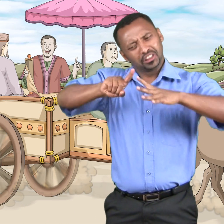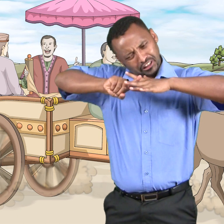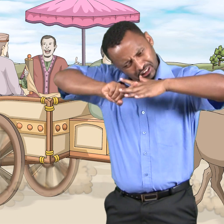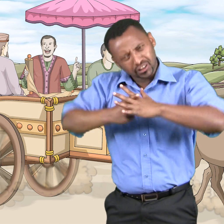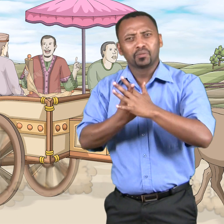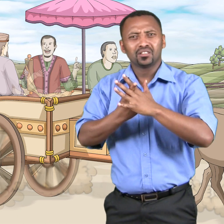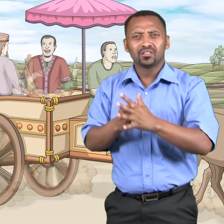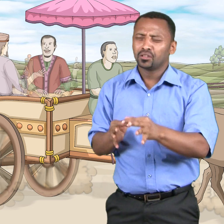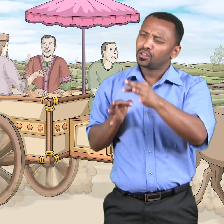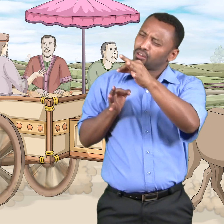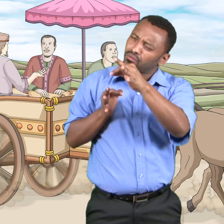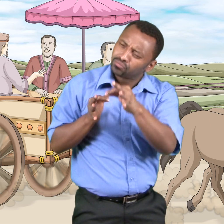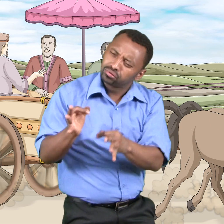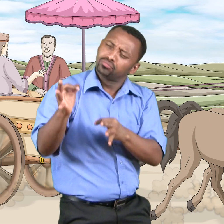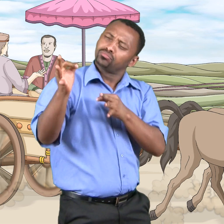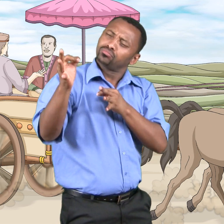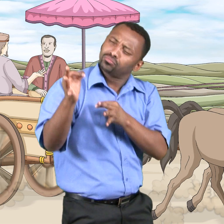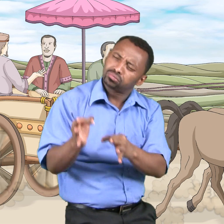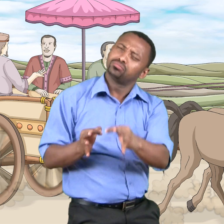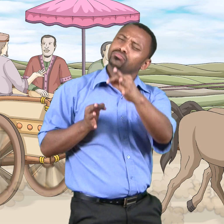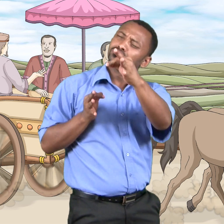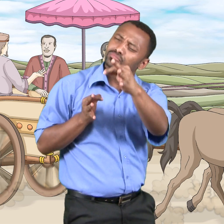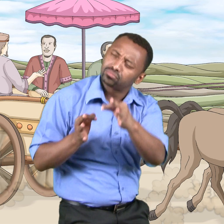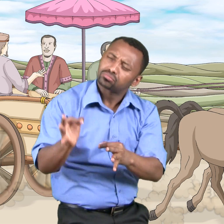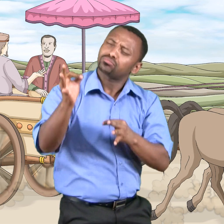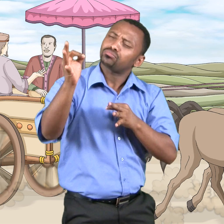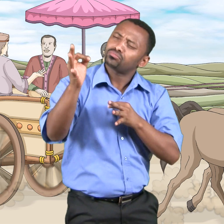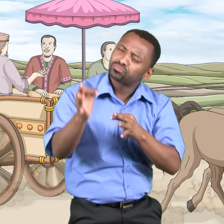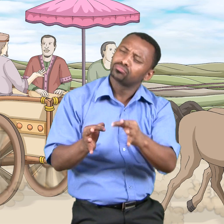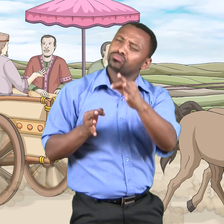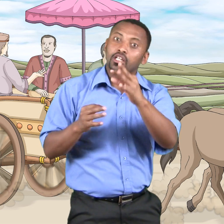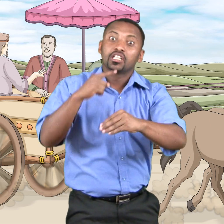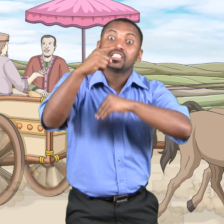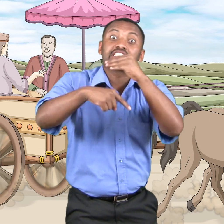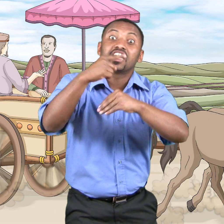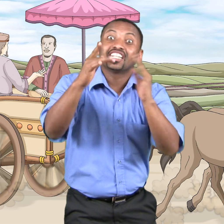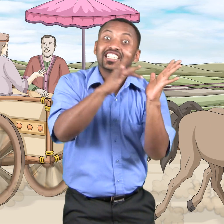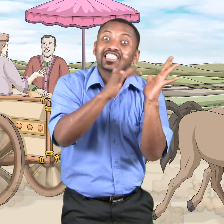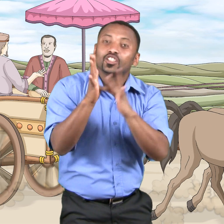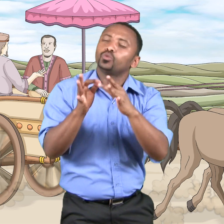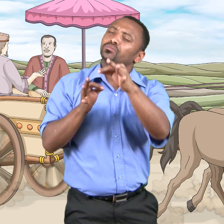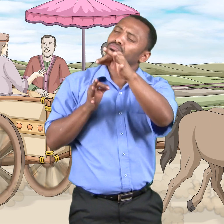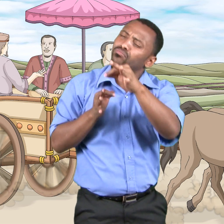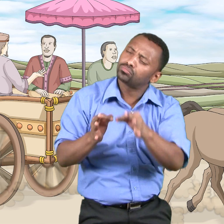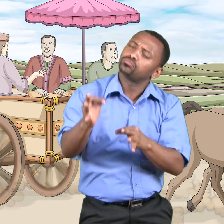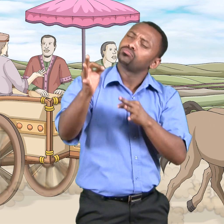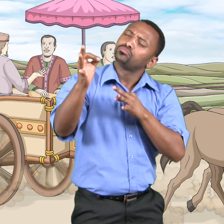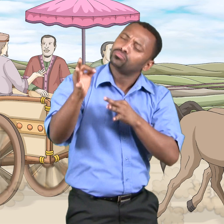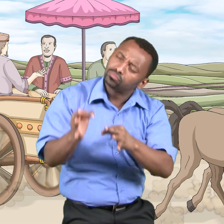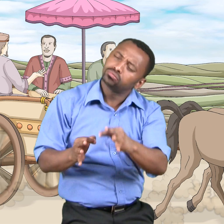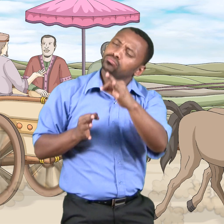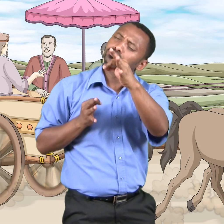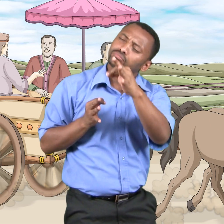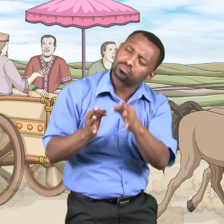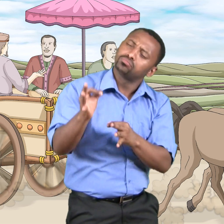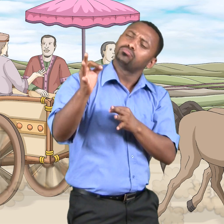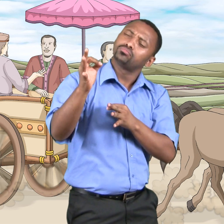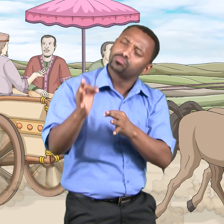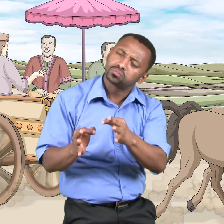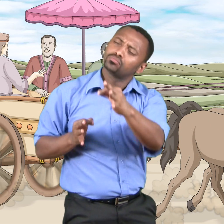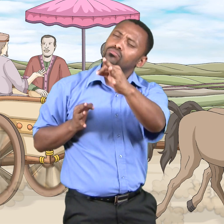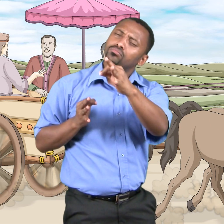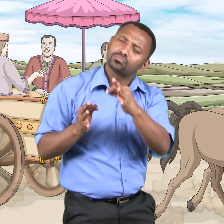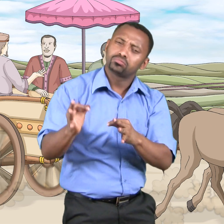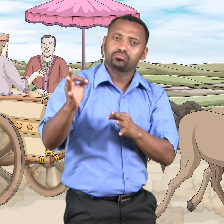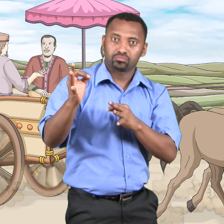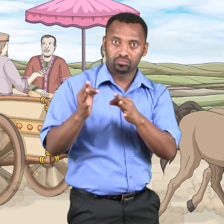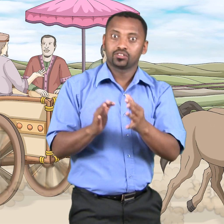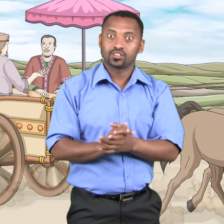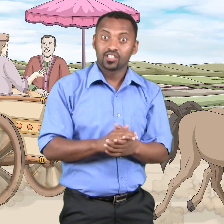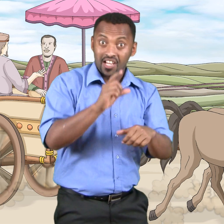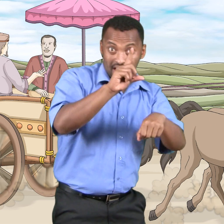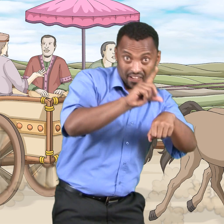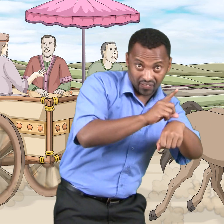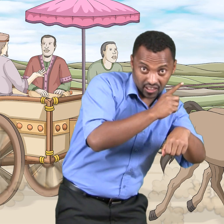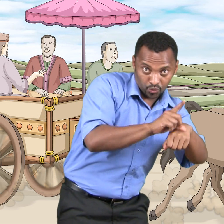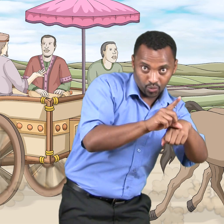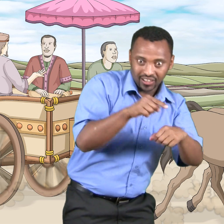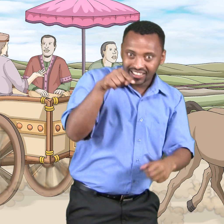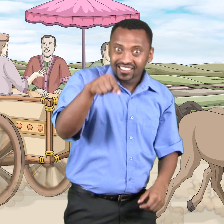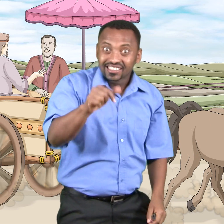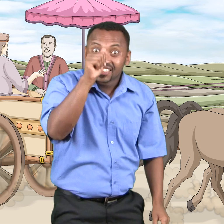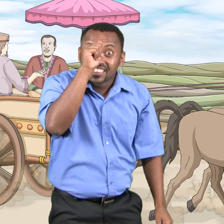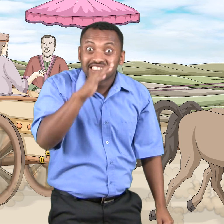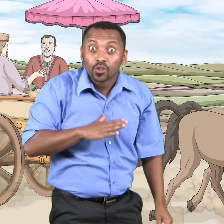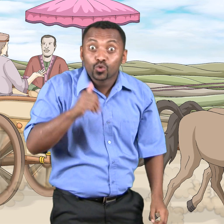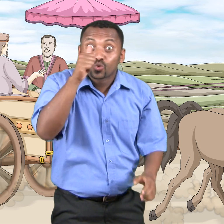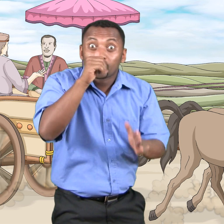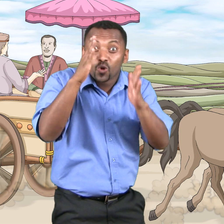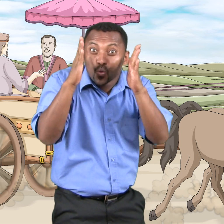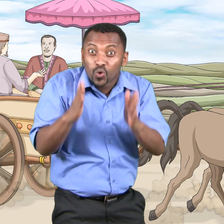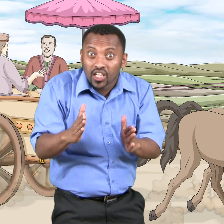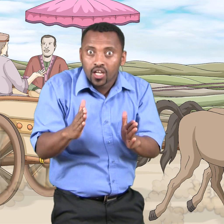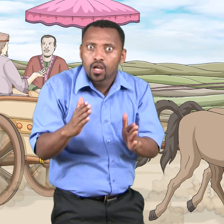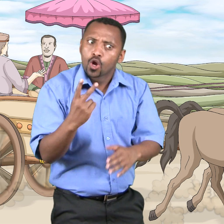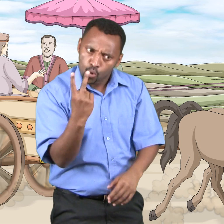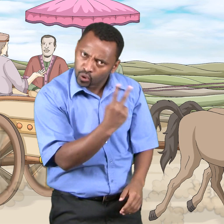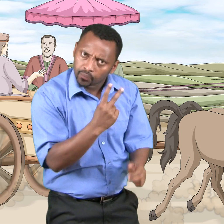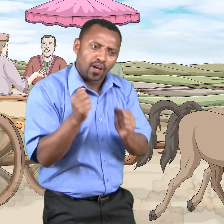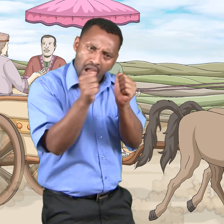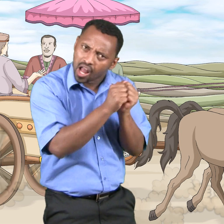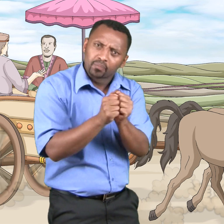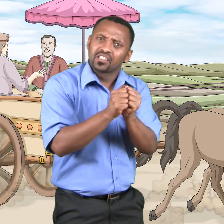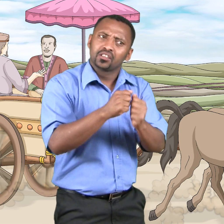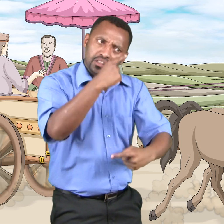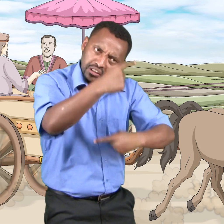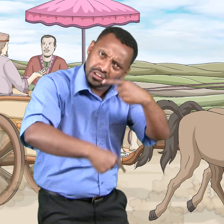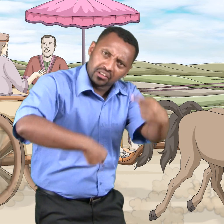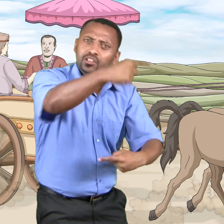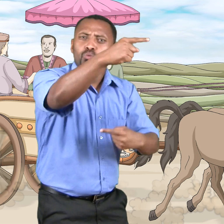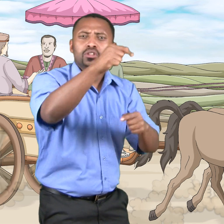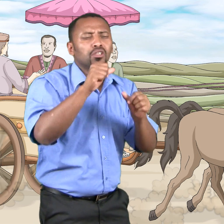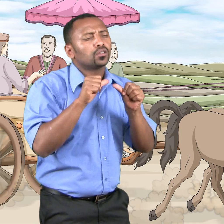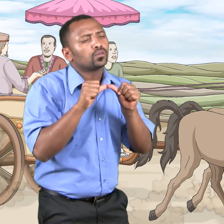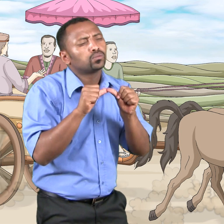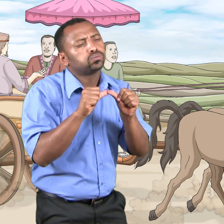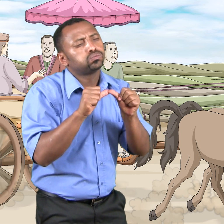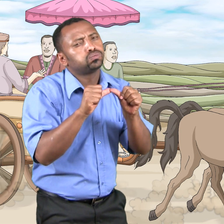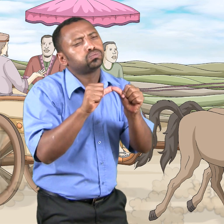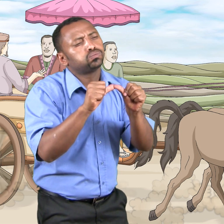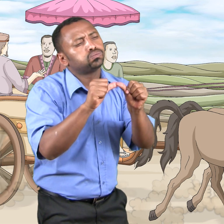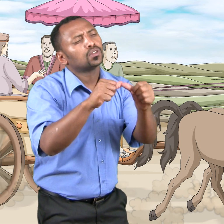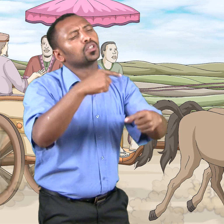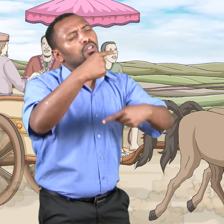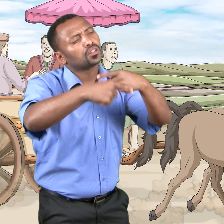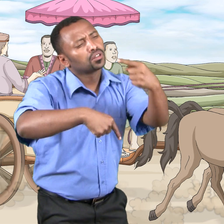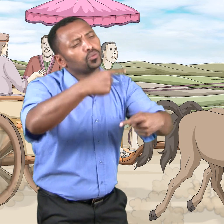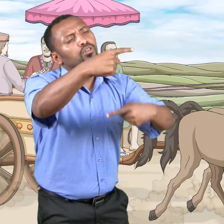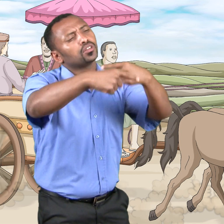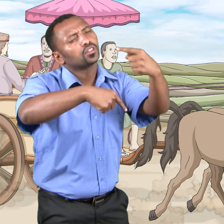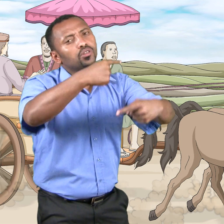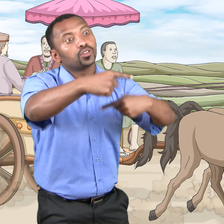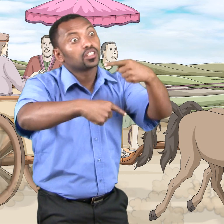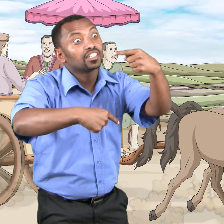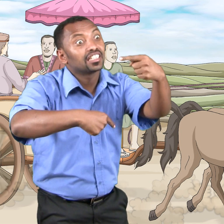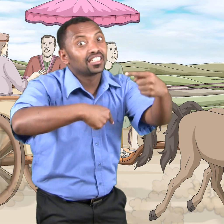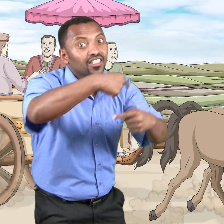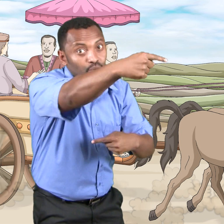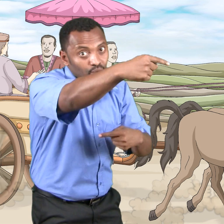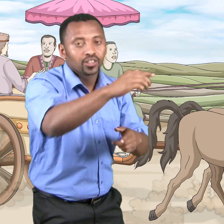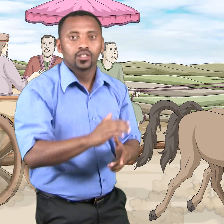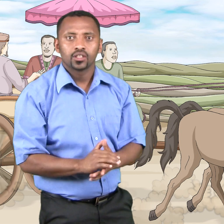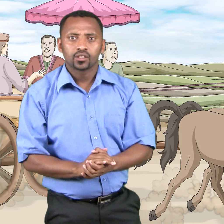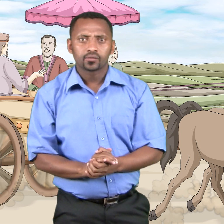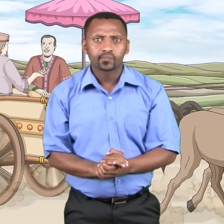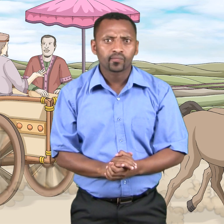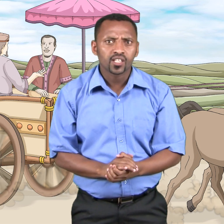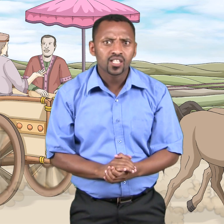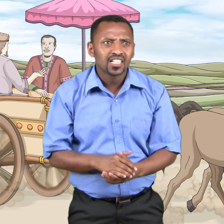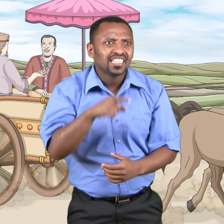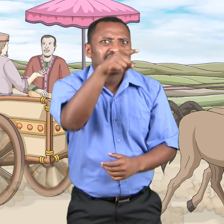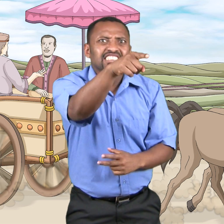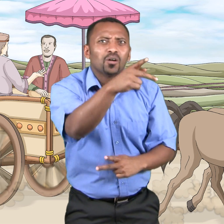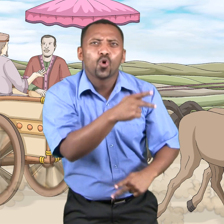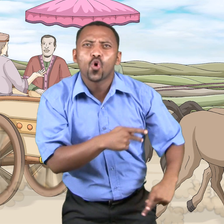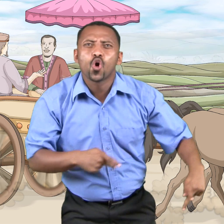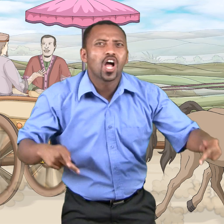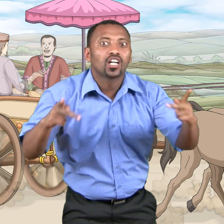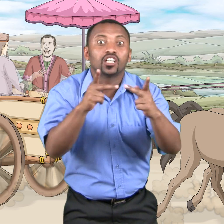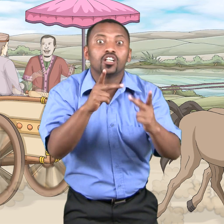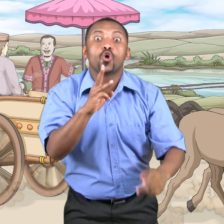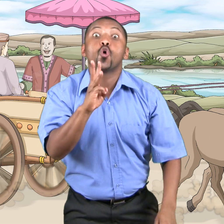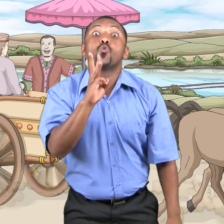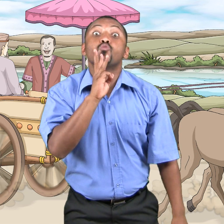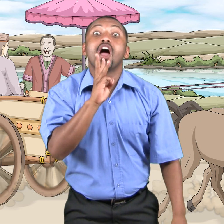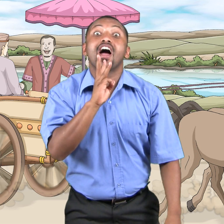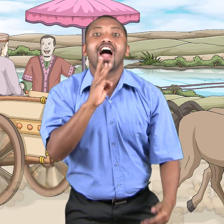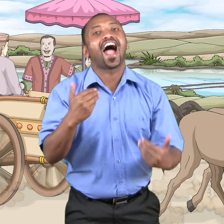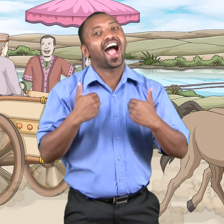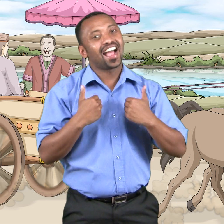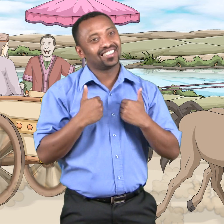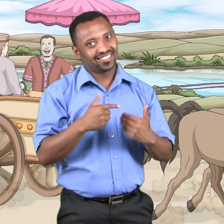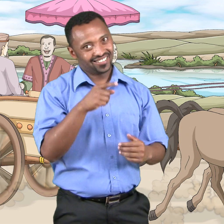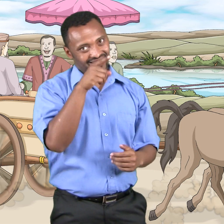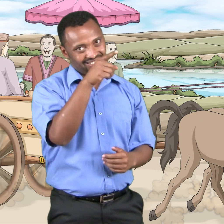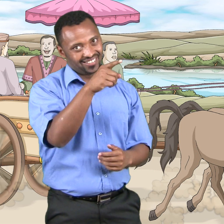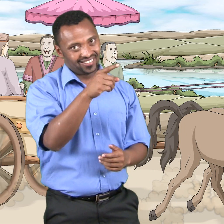Then Philip began with this very Scripture and told him the good news about Jesus.